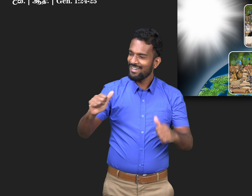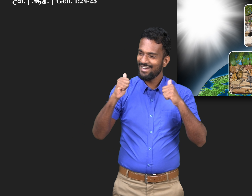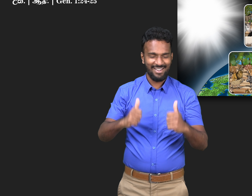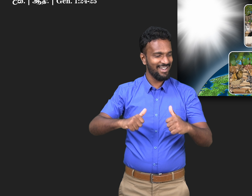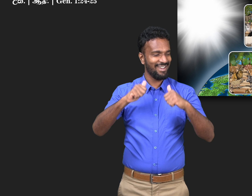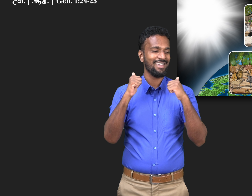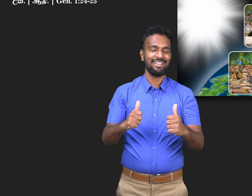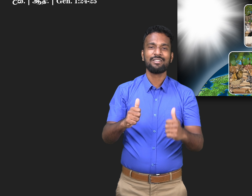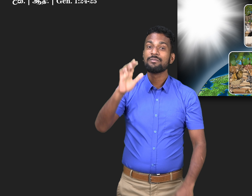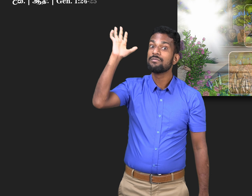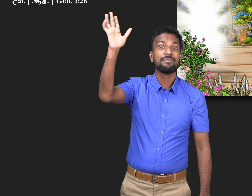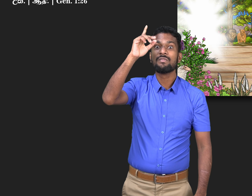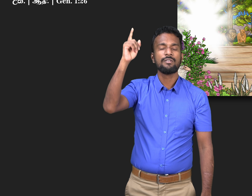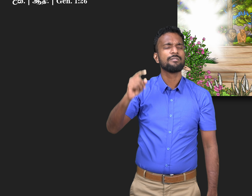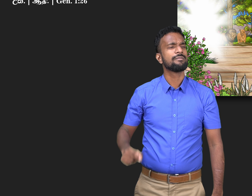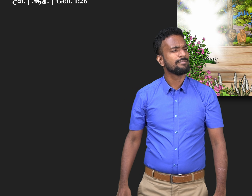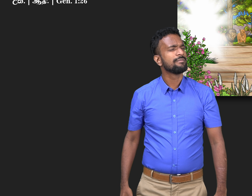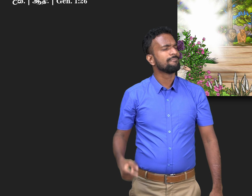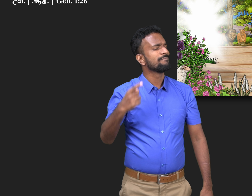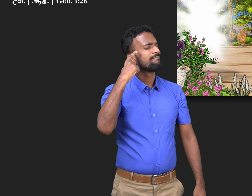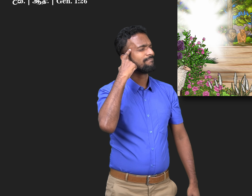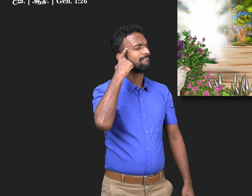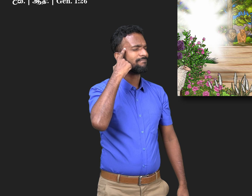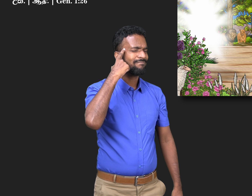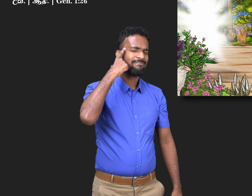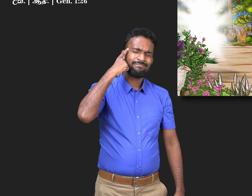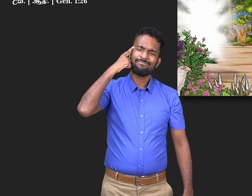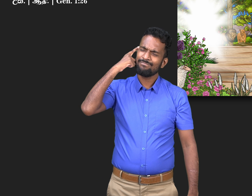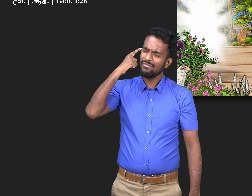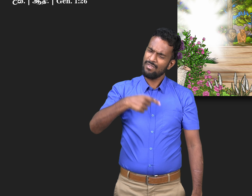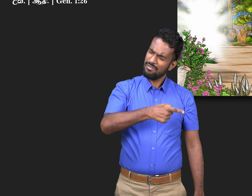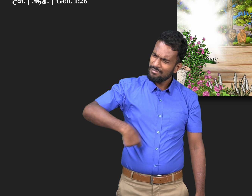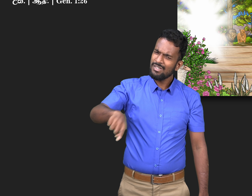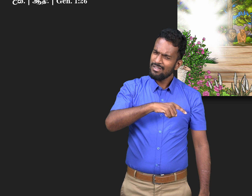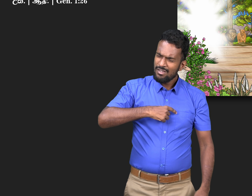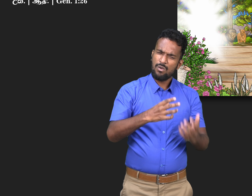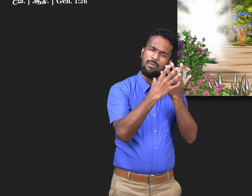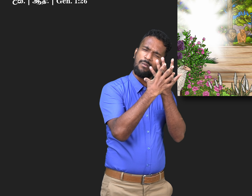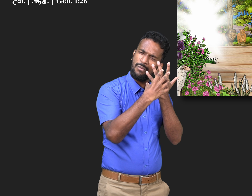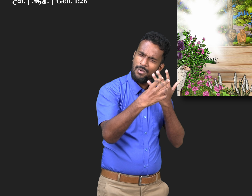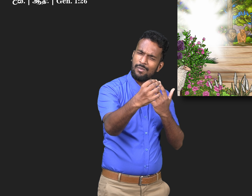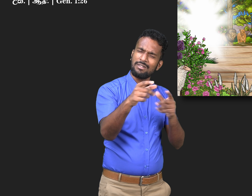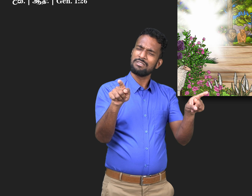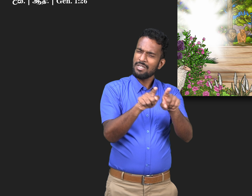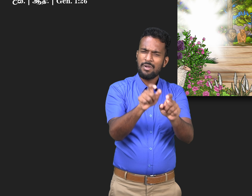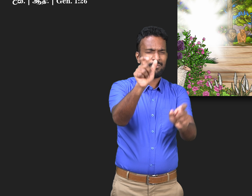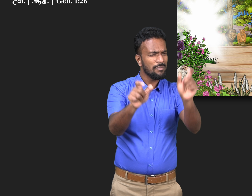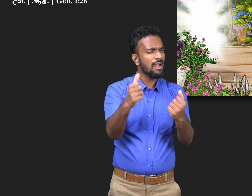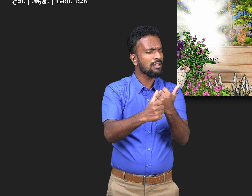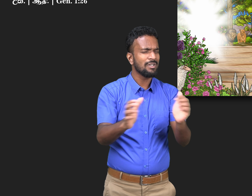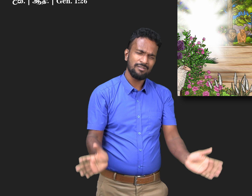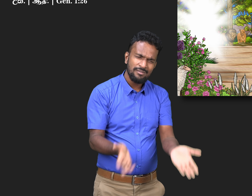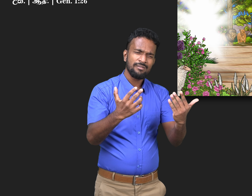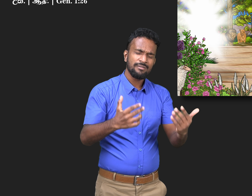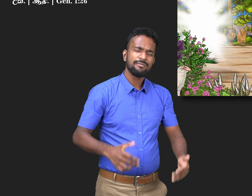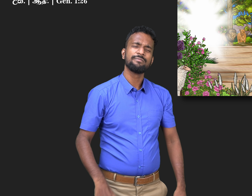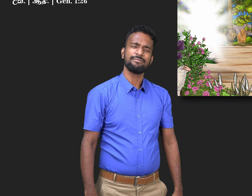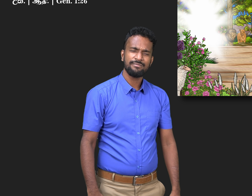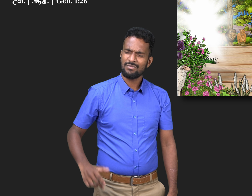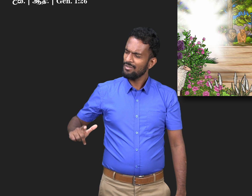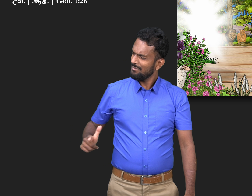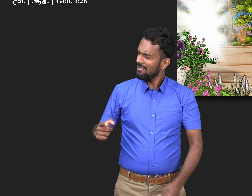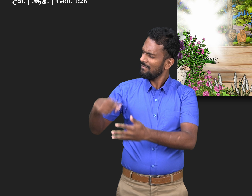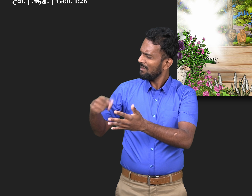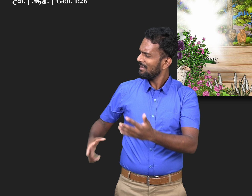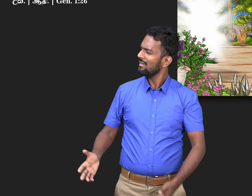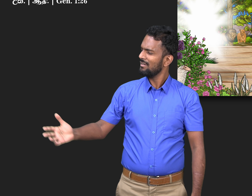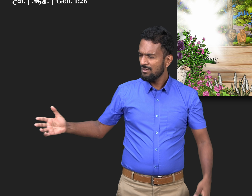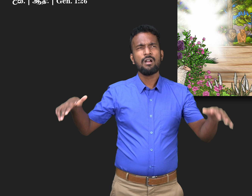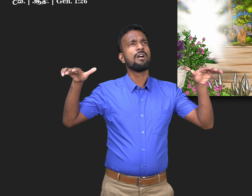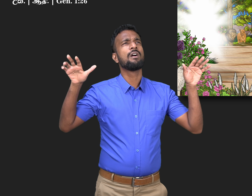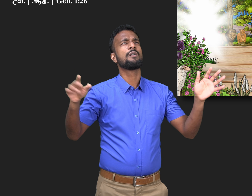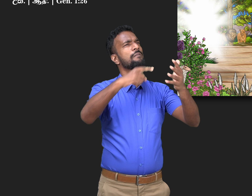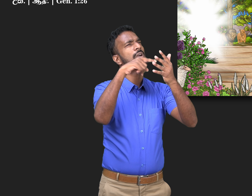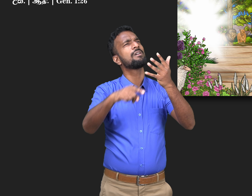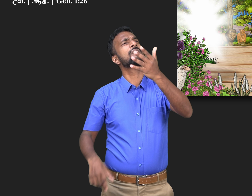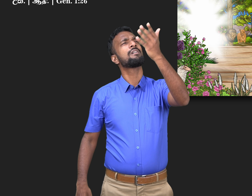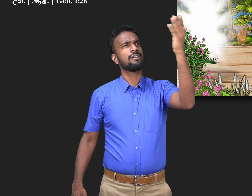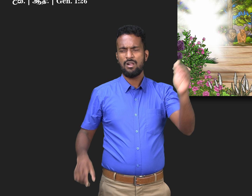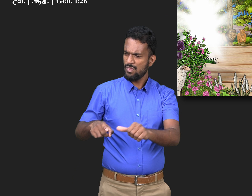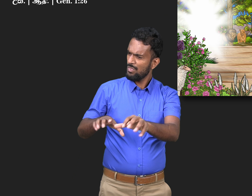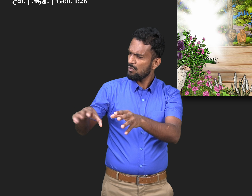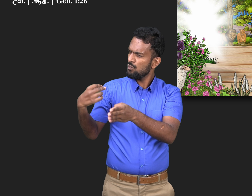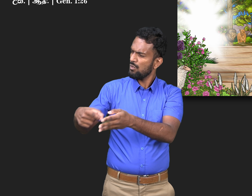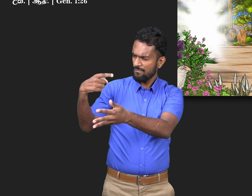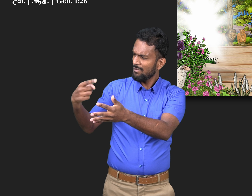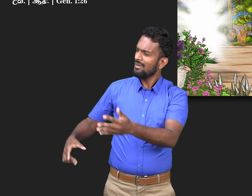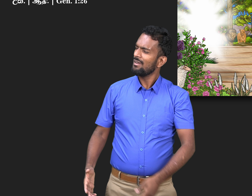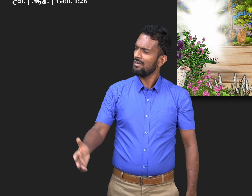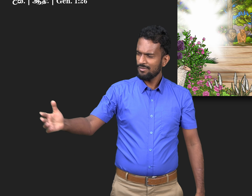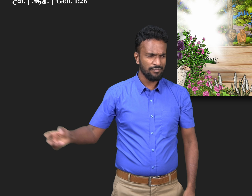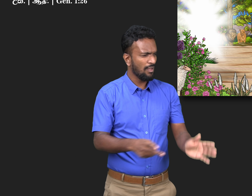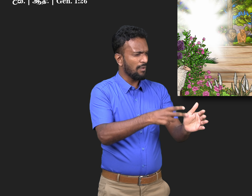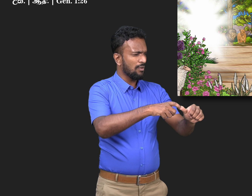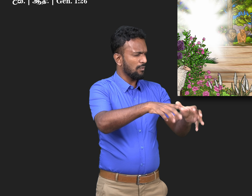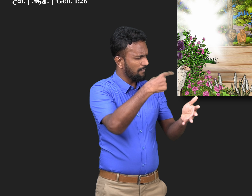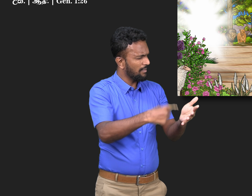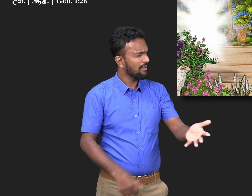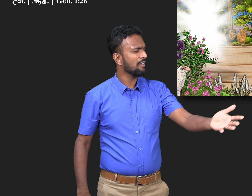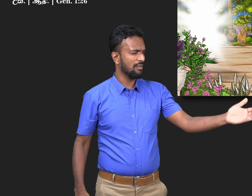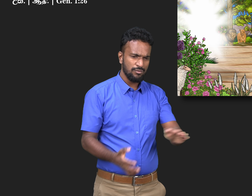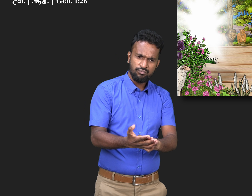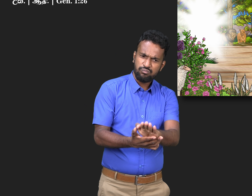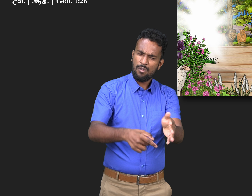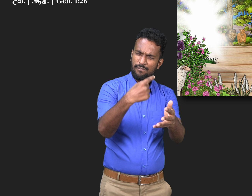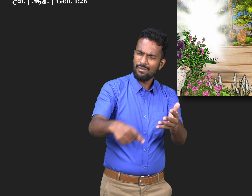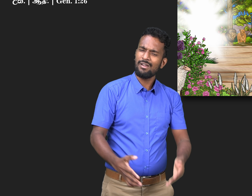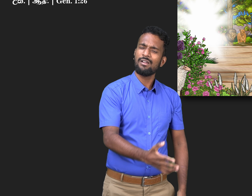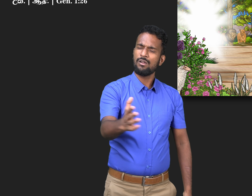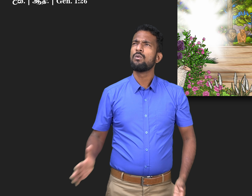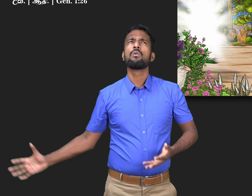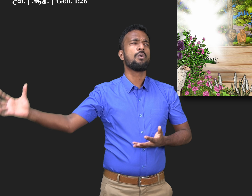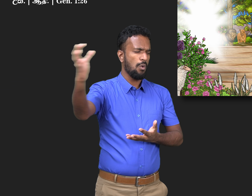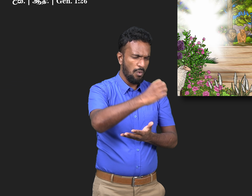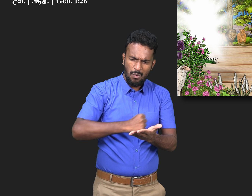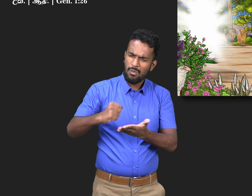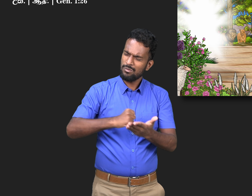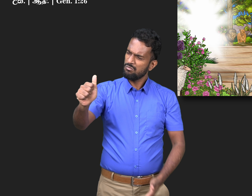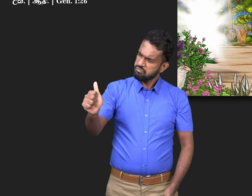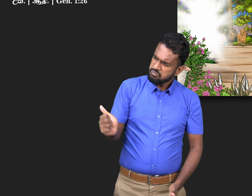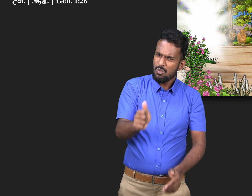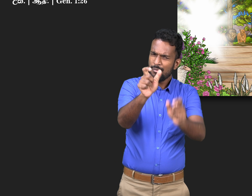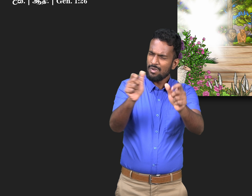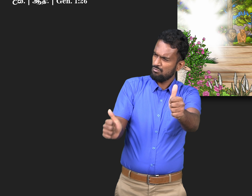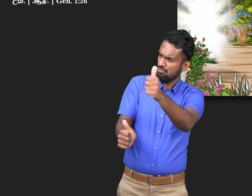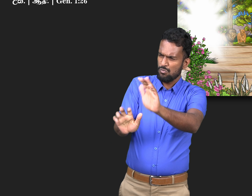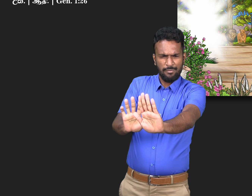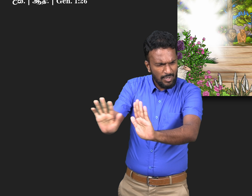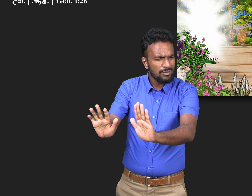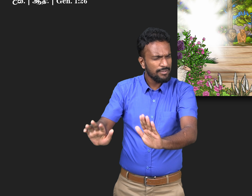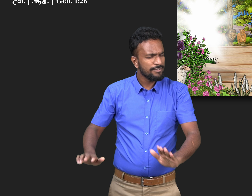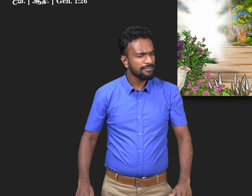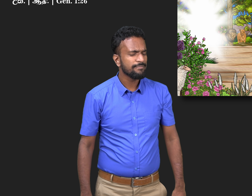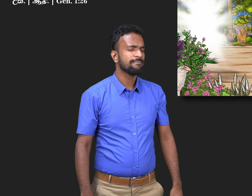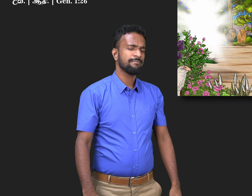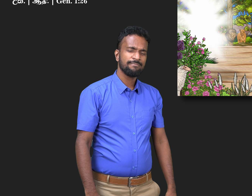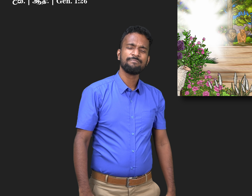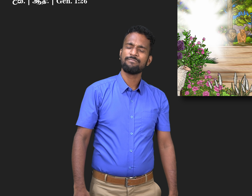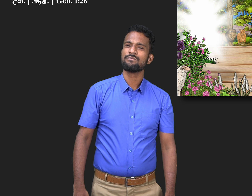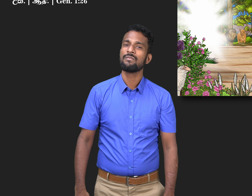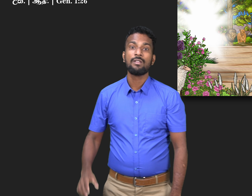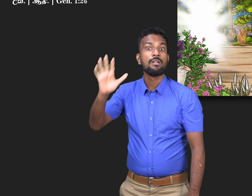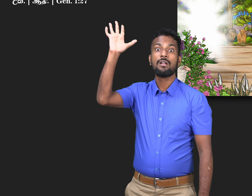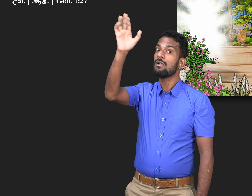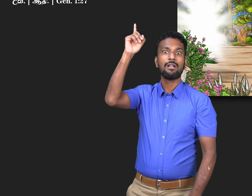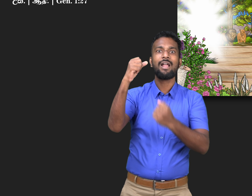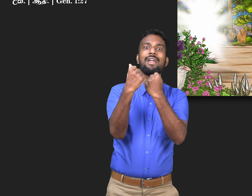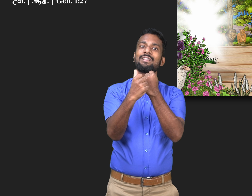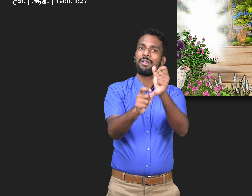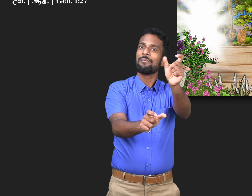Then God said, “Let Us make man in Our image, after Our likeness, to rule over the fish of the sea and the birds of the air, over the livestock, and over all the earth itself and every creature that crawls upon it.”